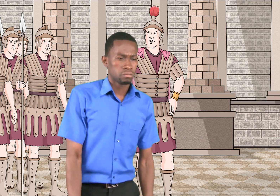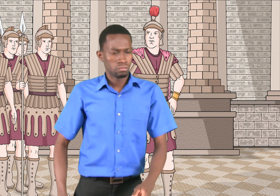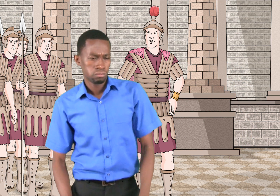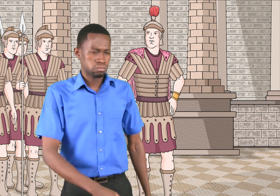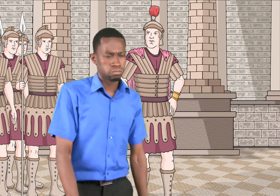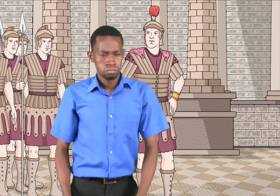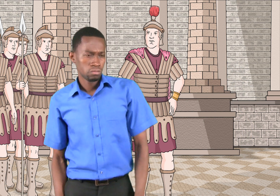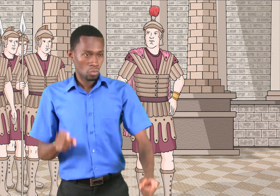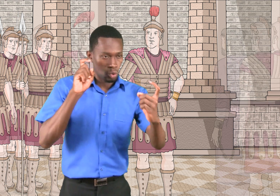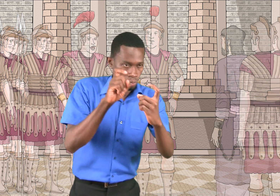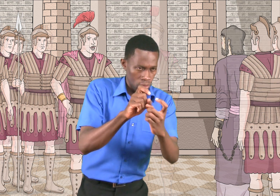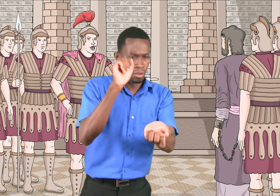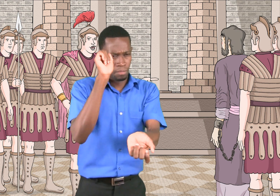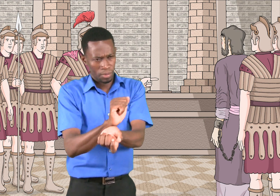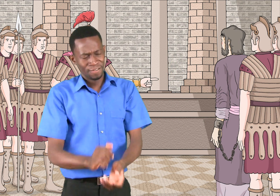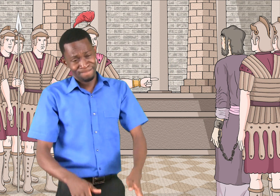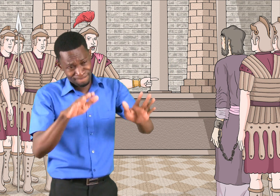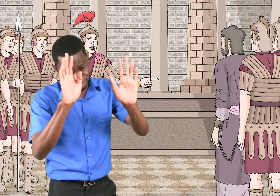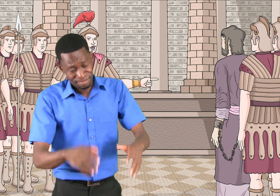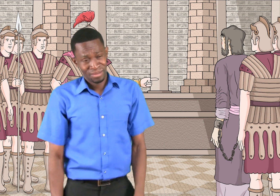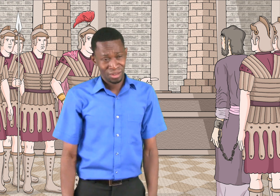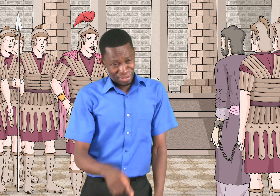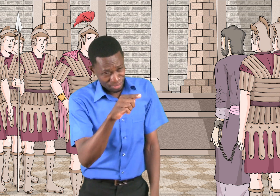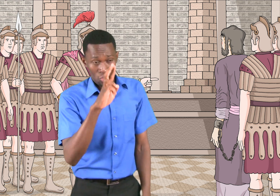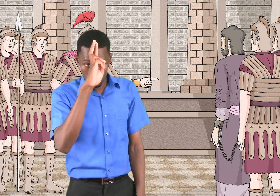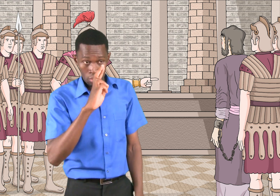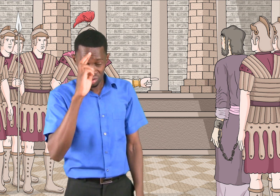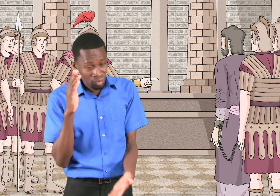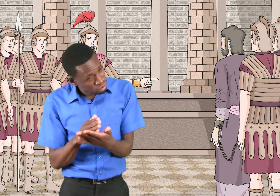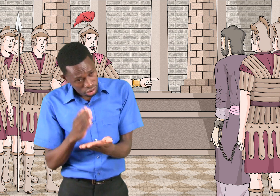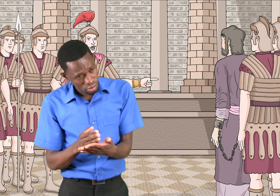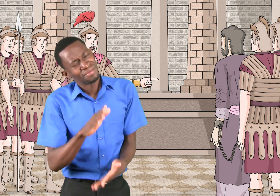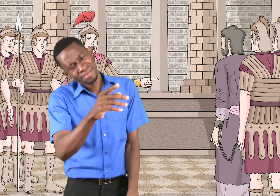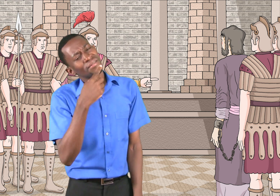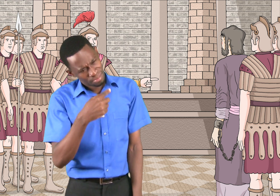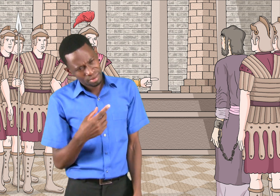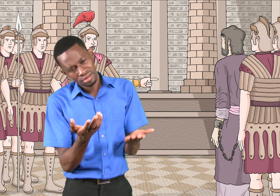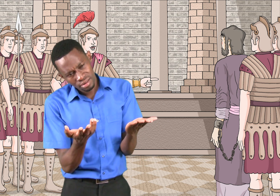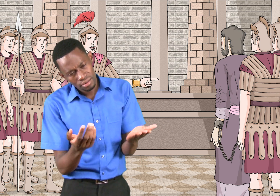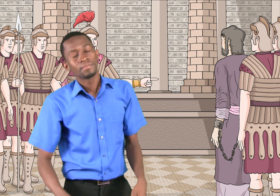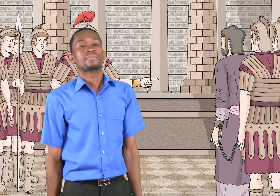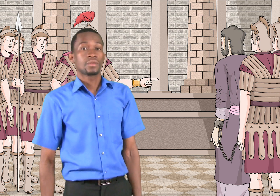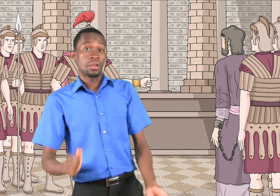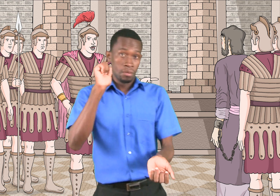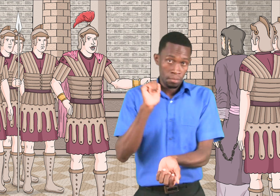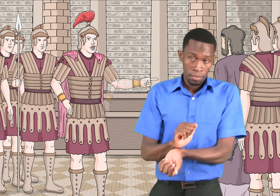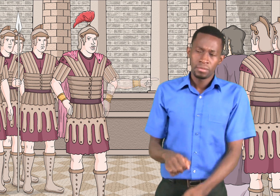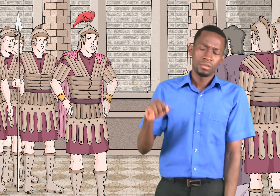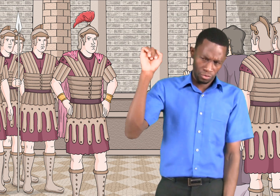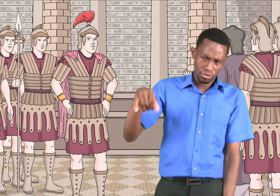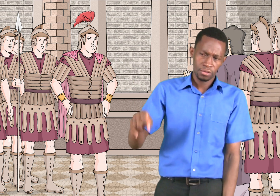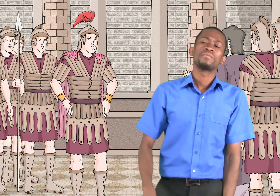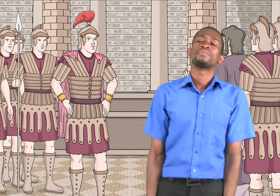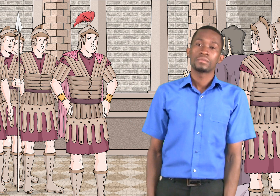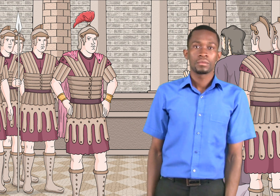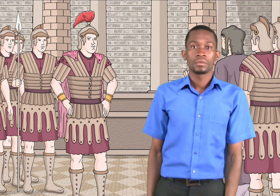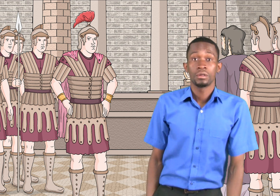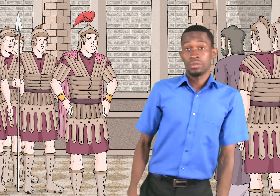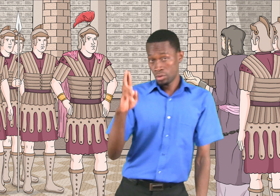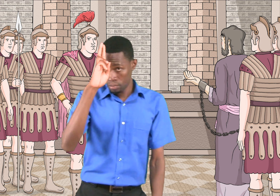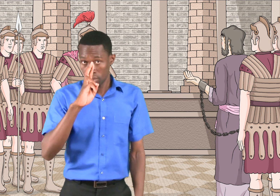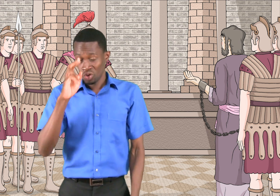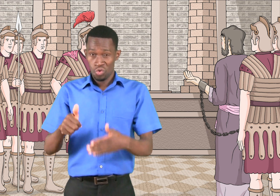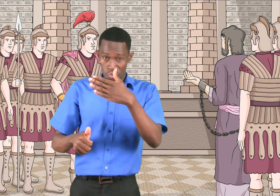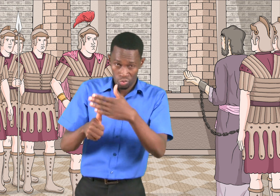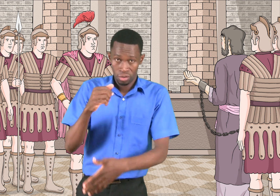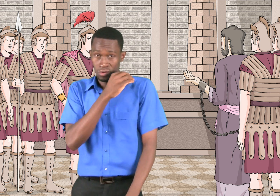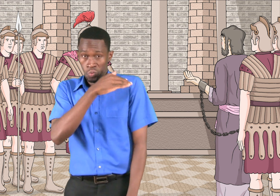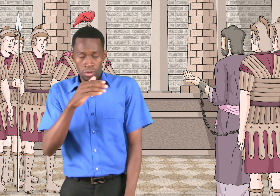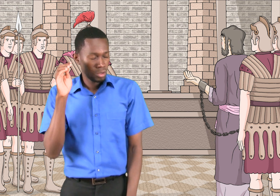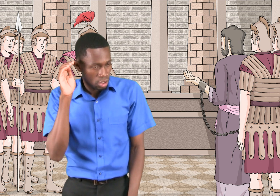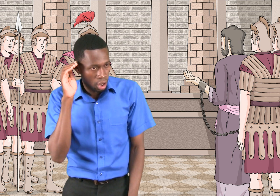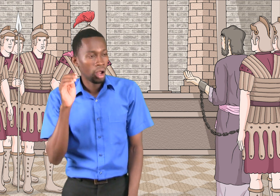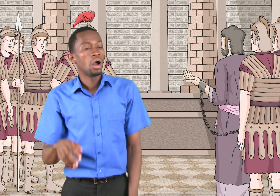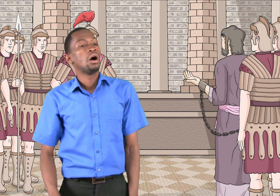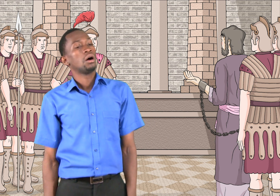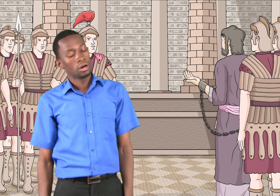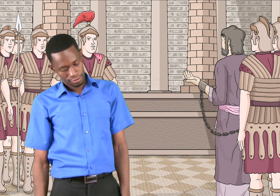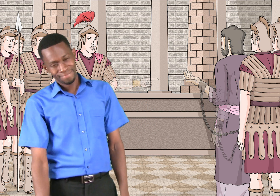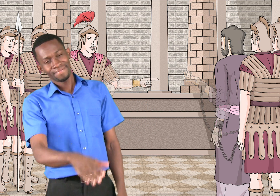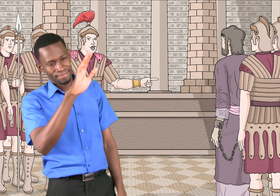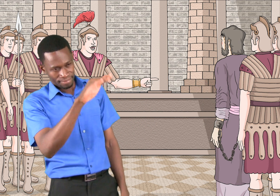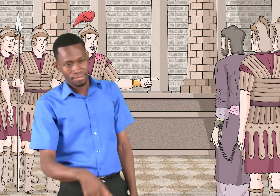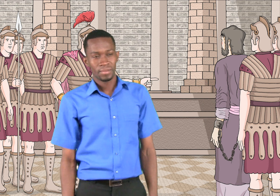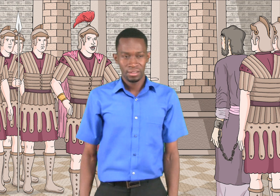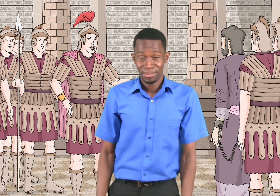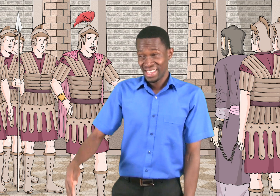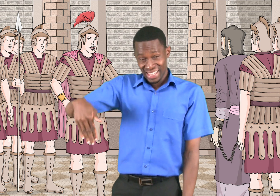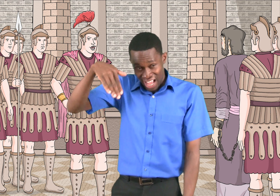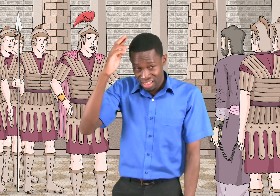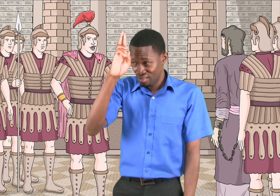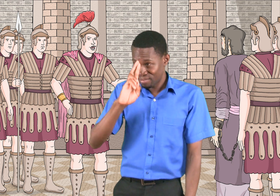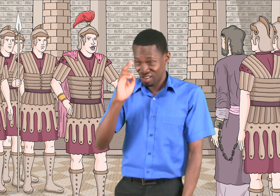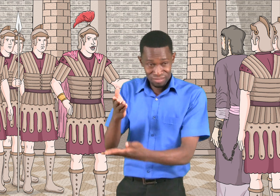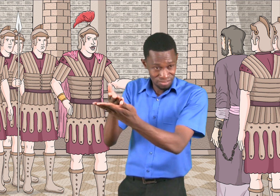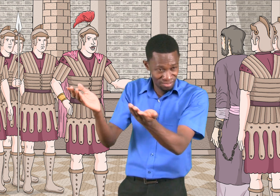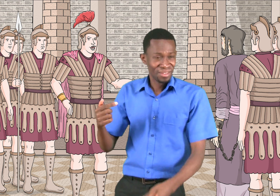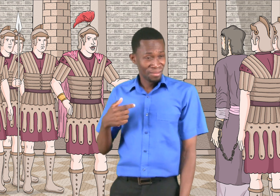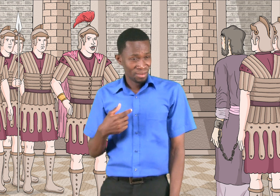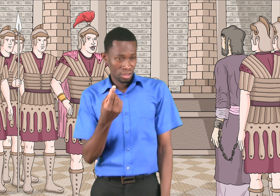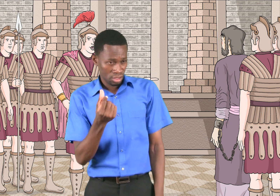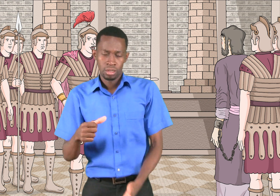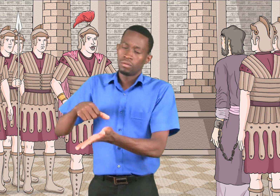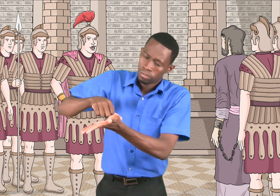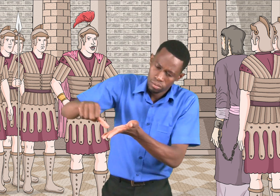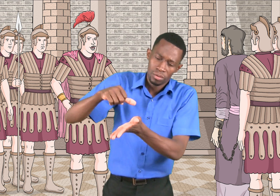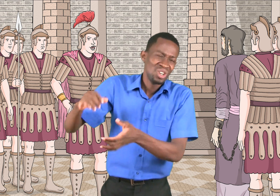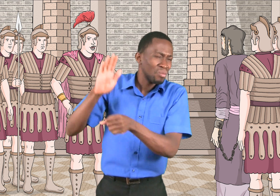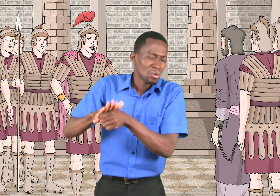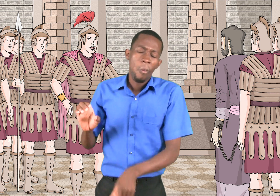The commander went to Paul and asked, “Tell me, are you a Roman citizen?”